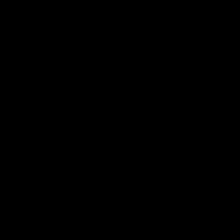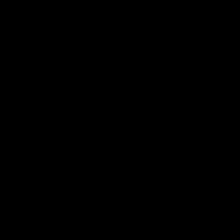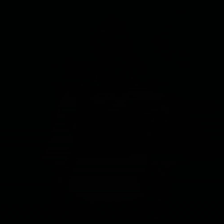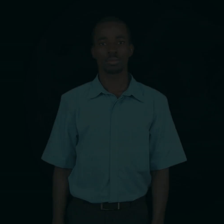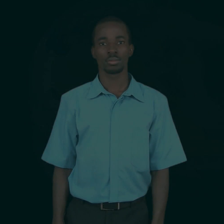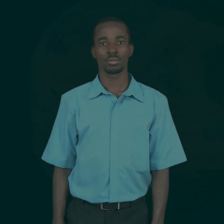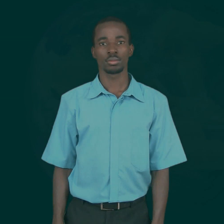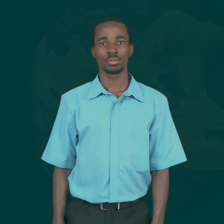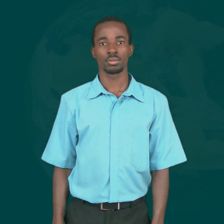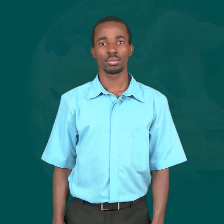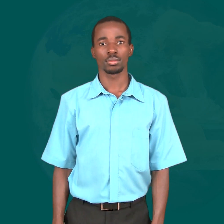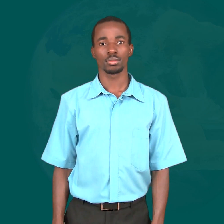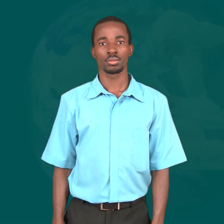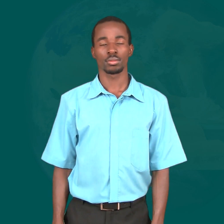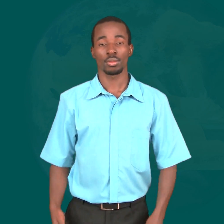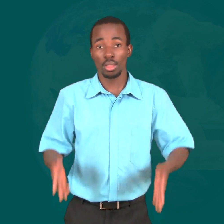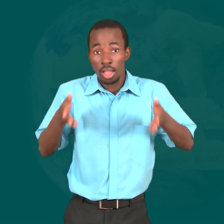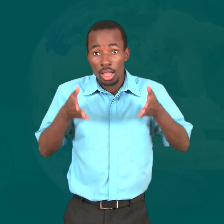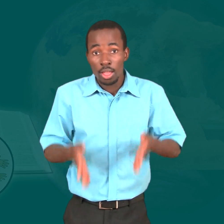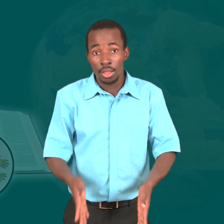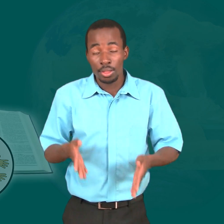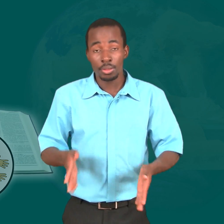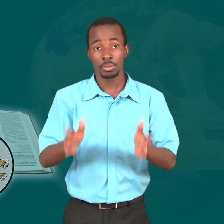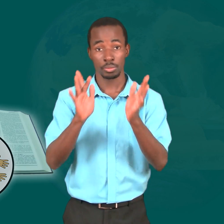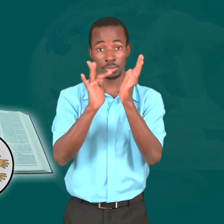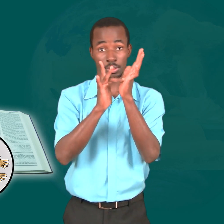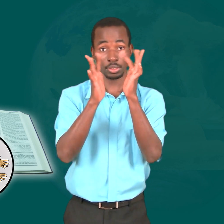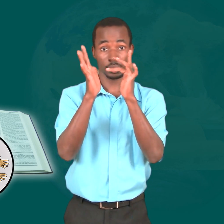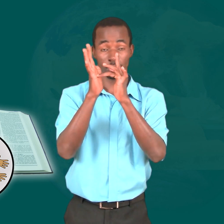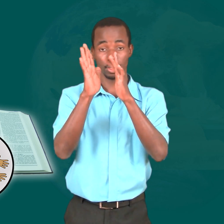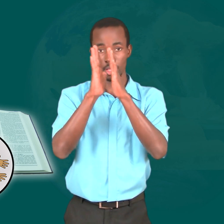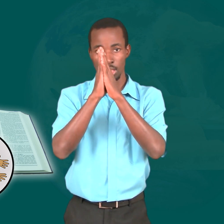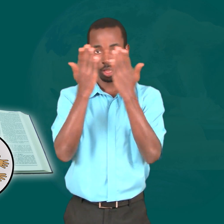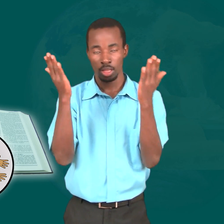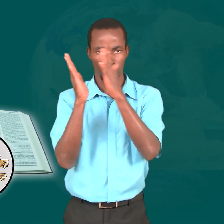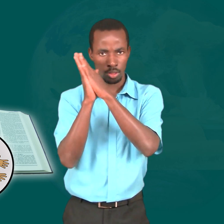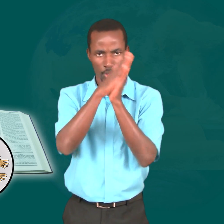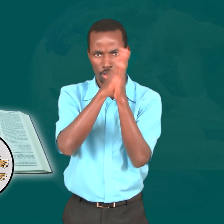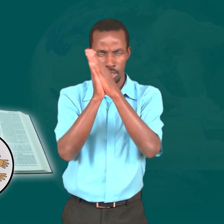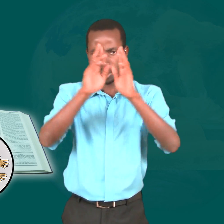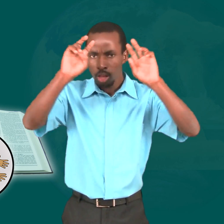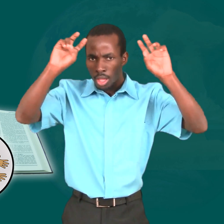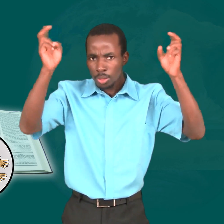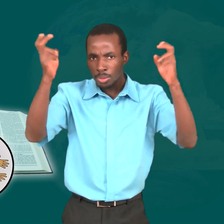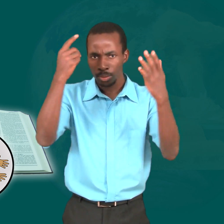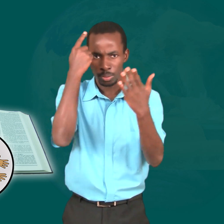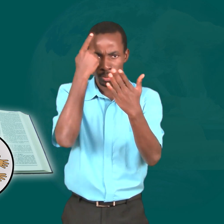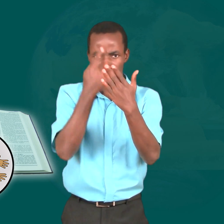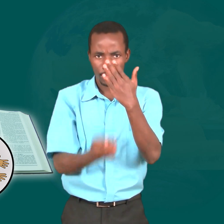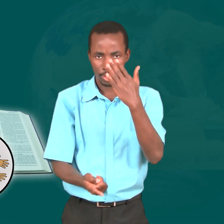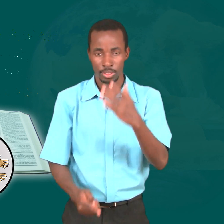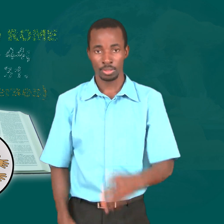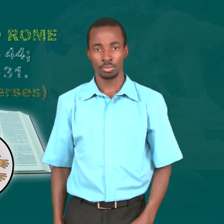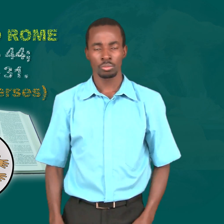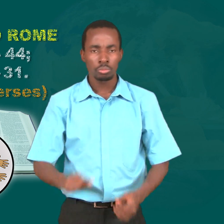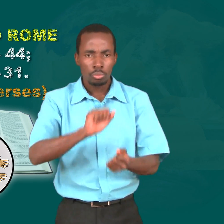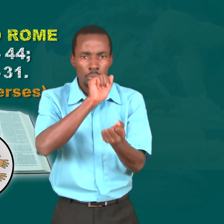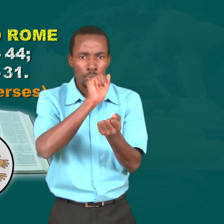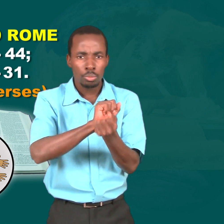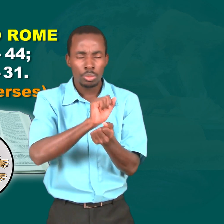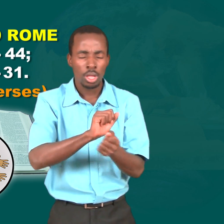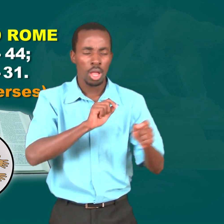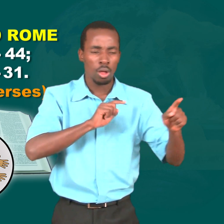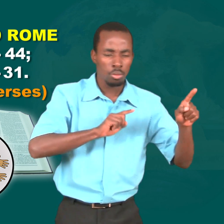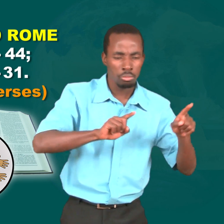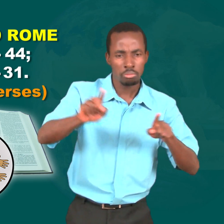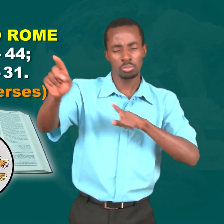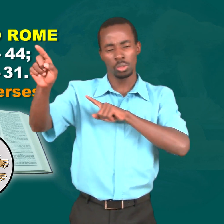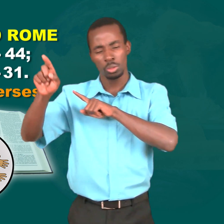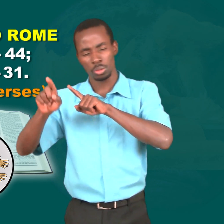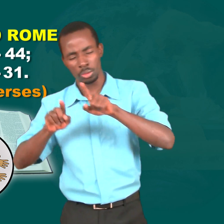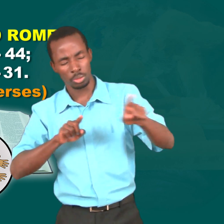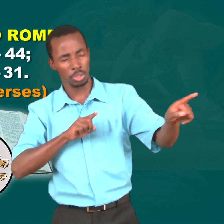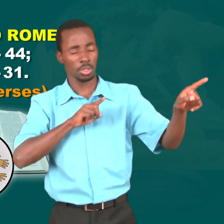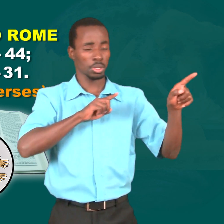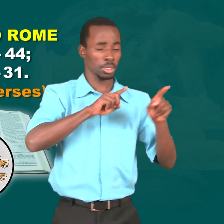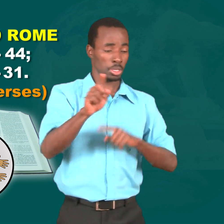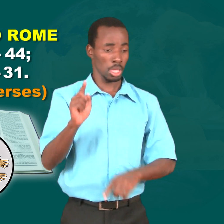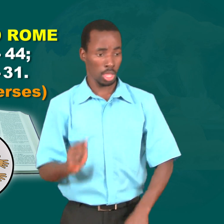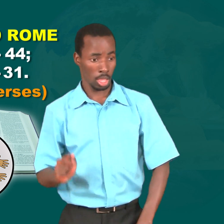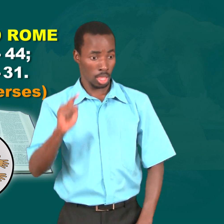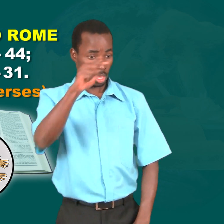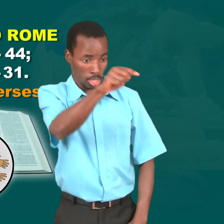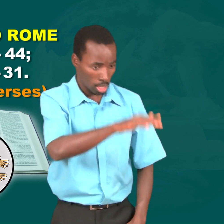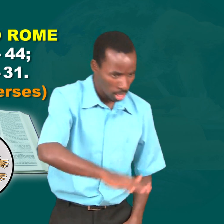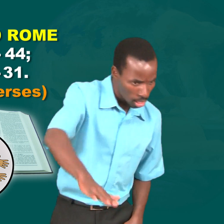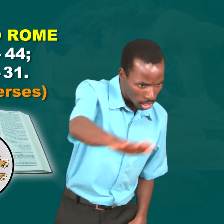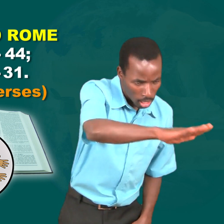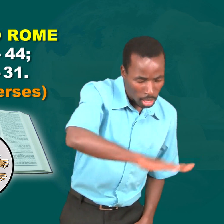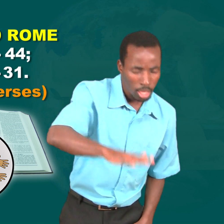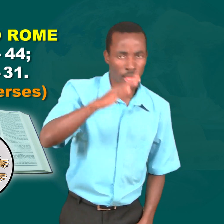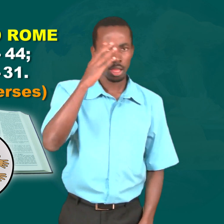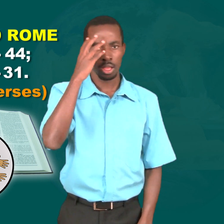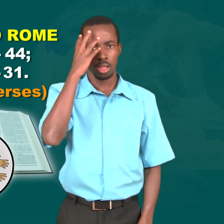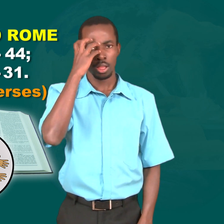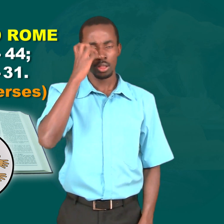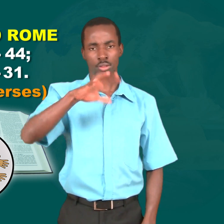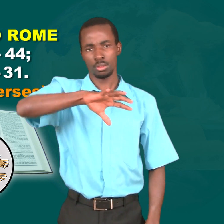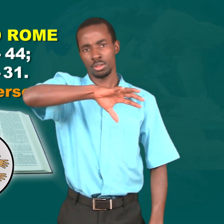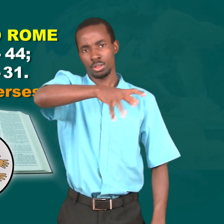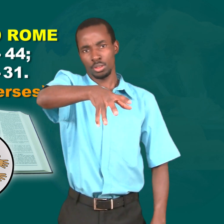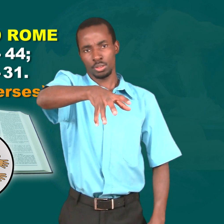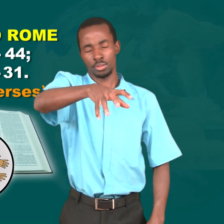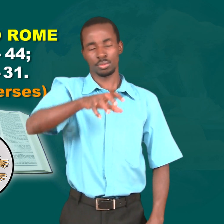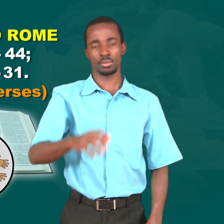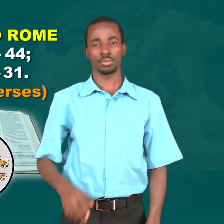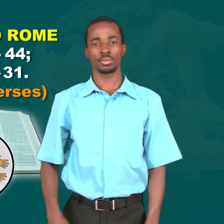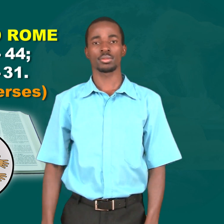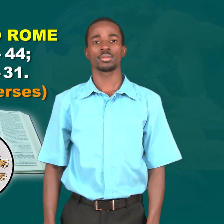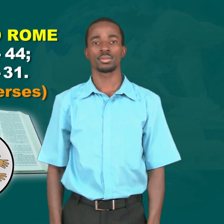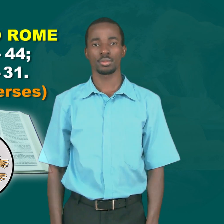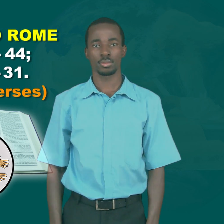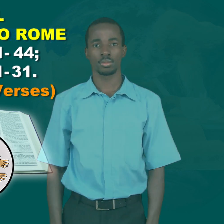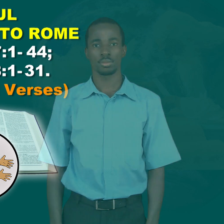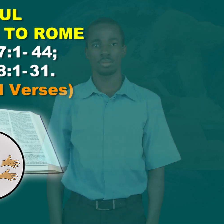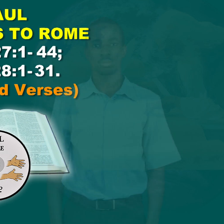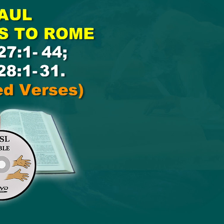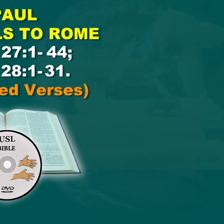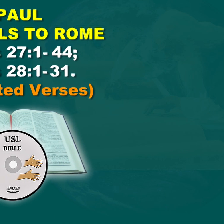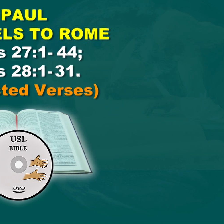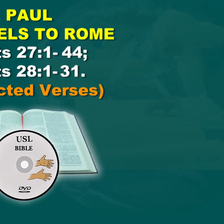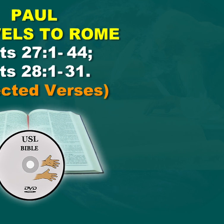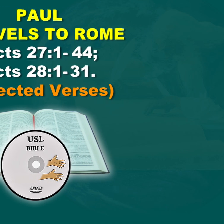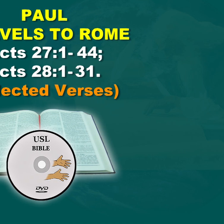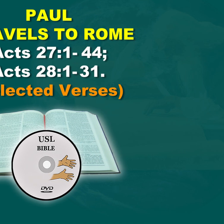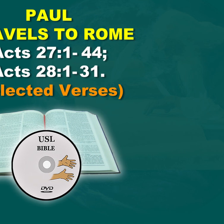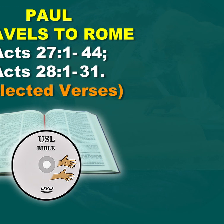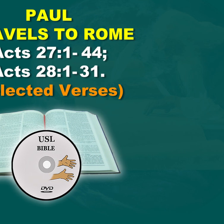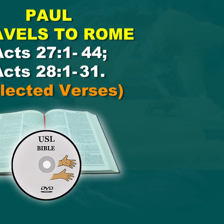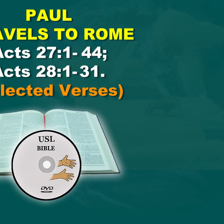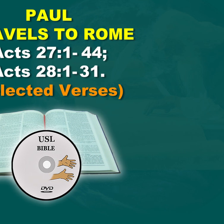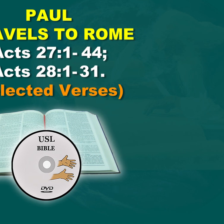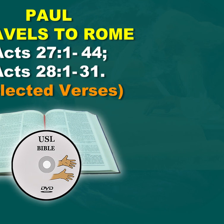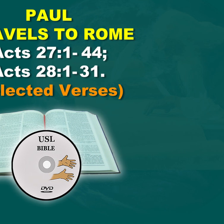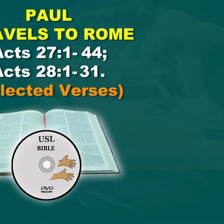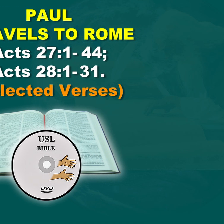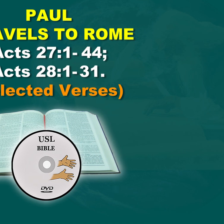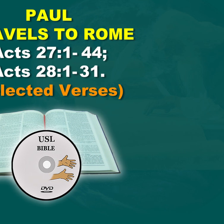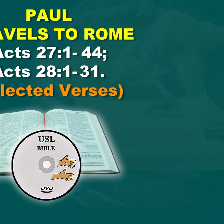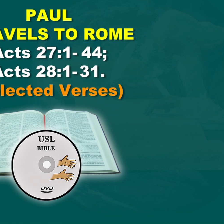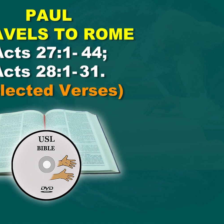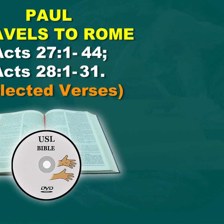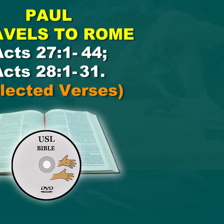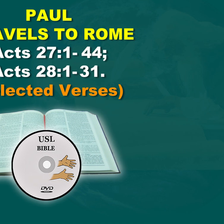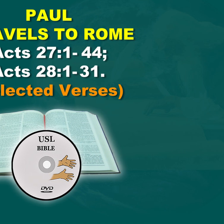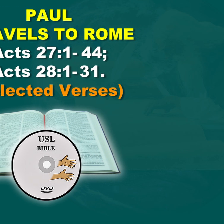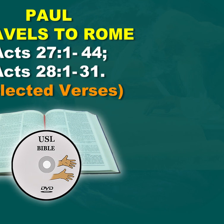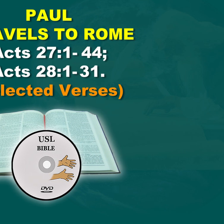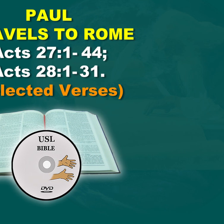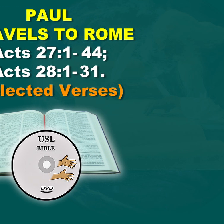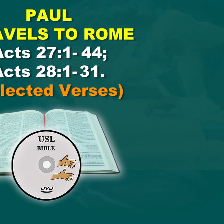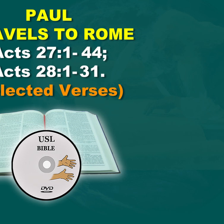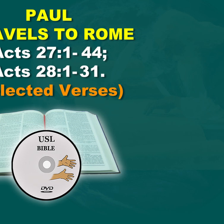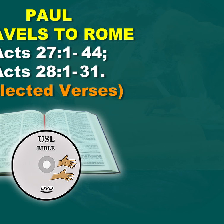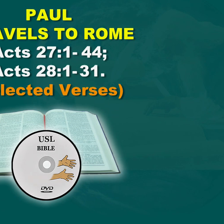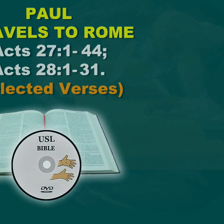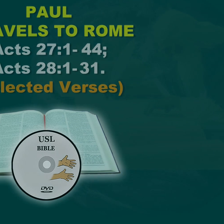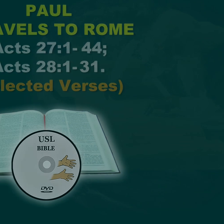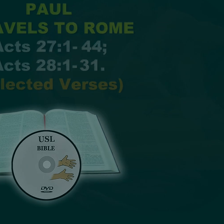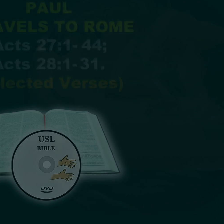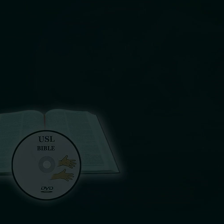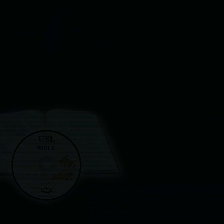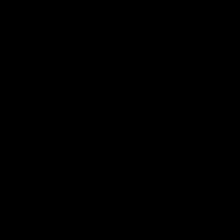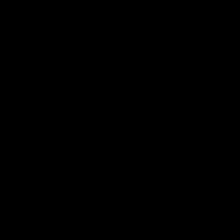Paul travels to Rome